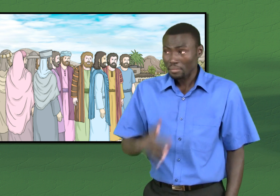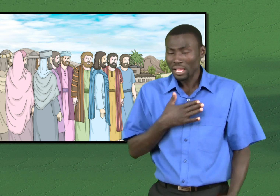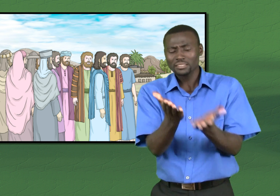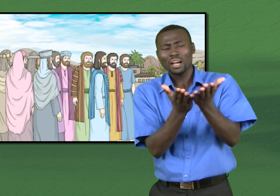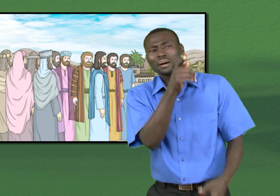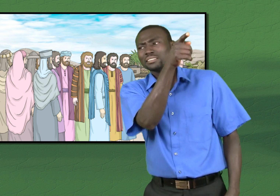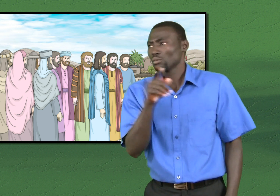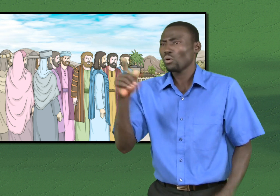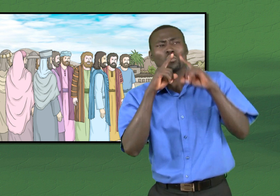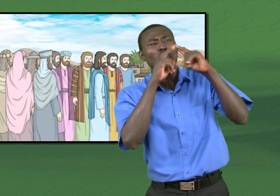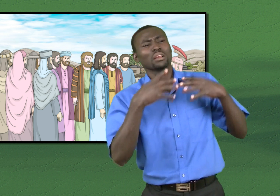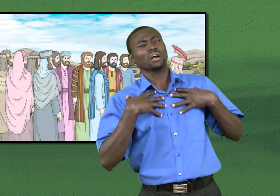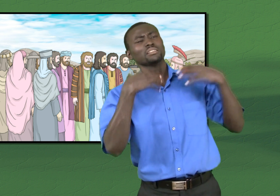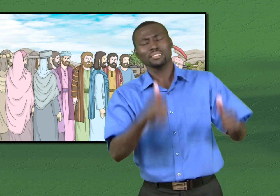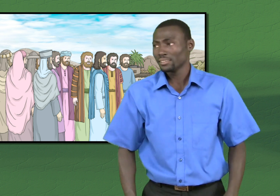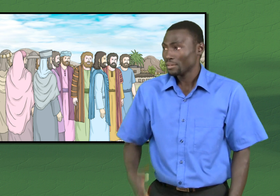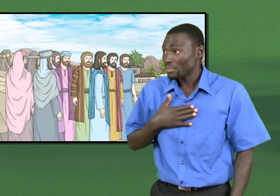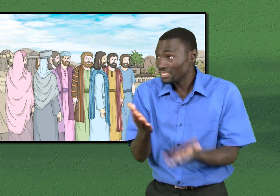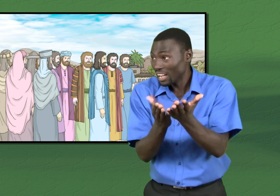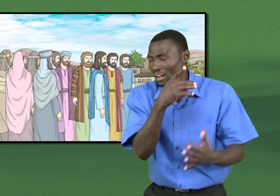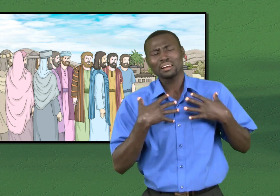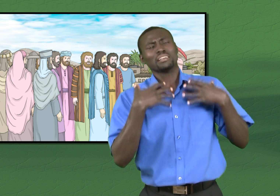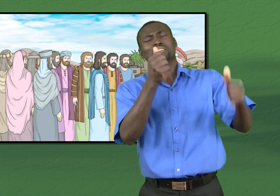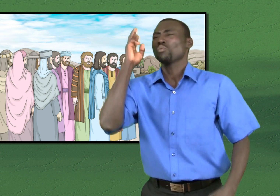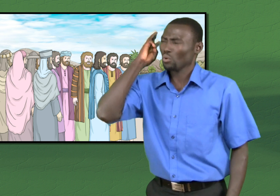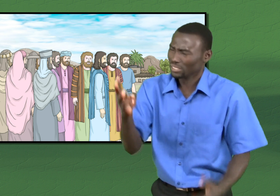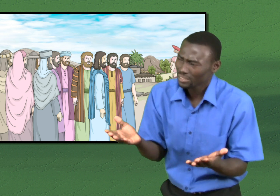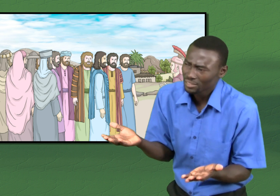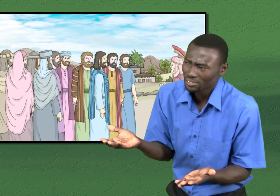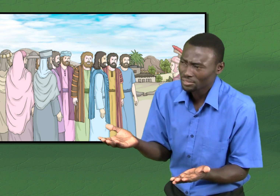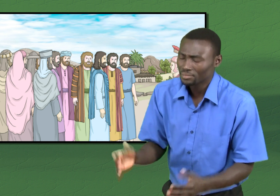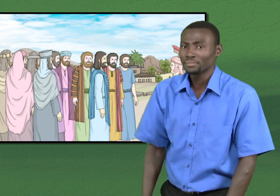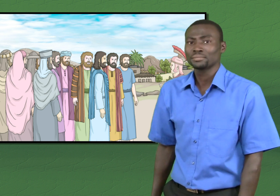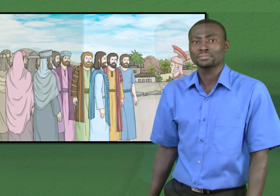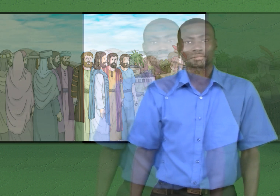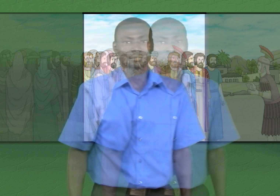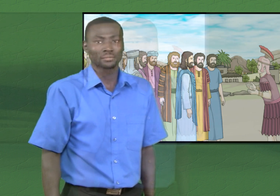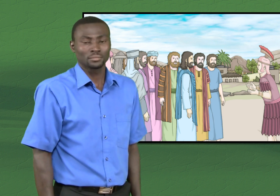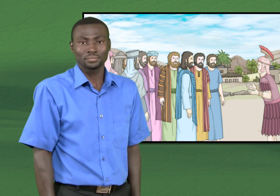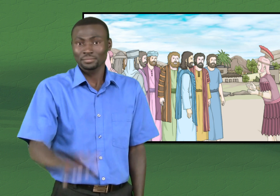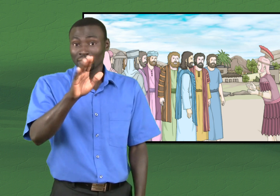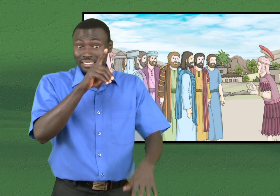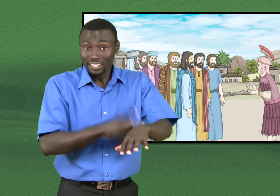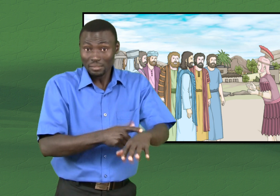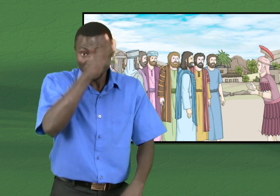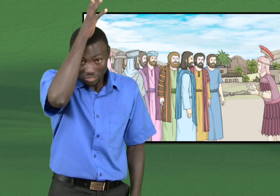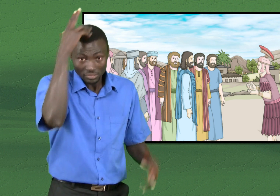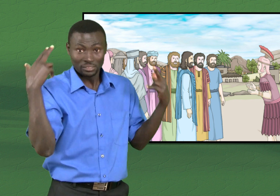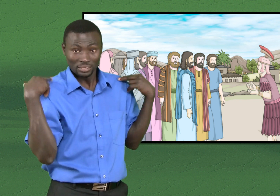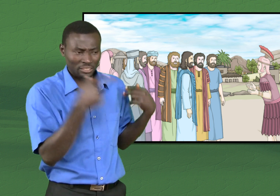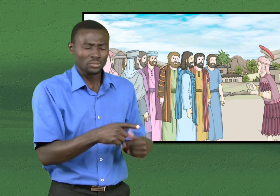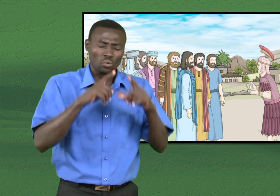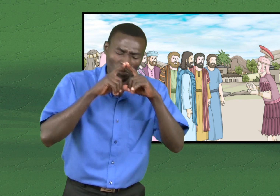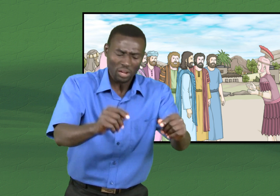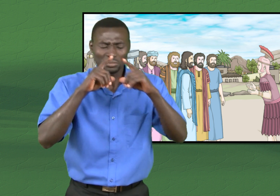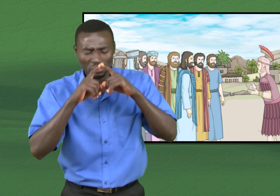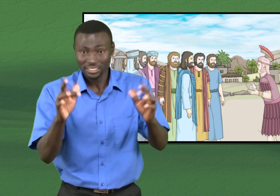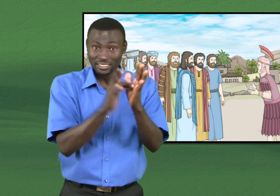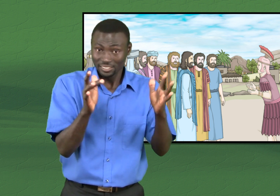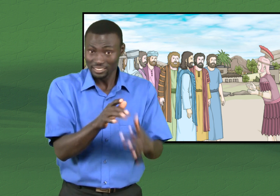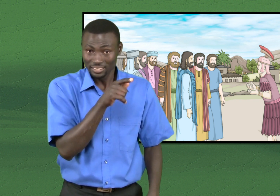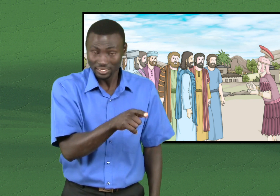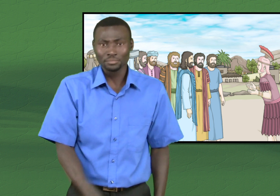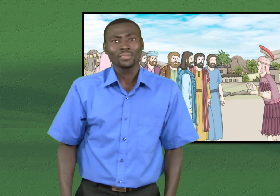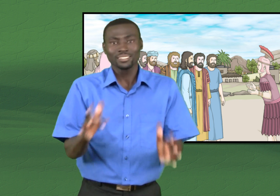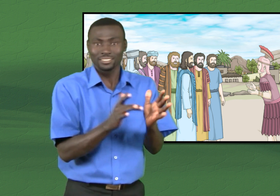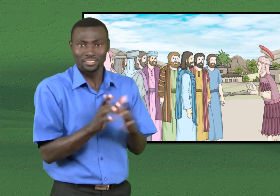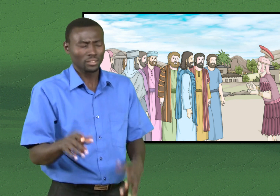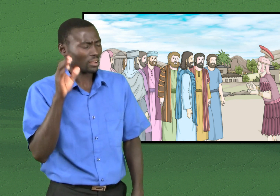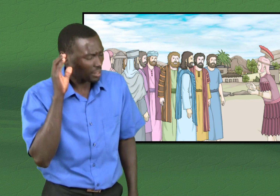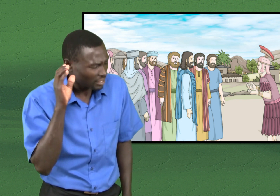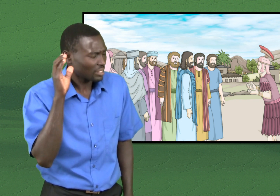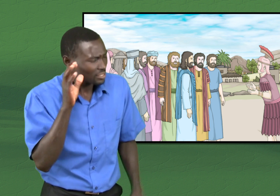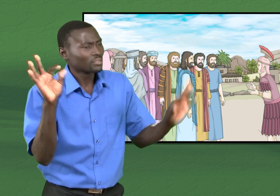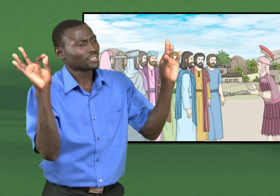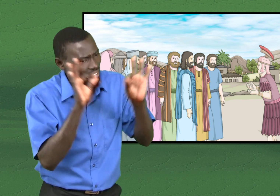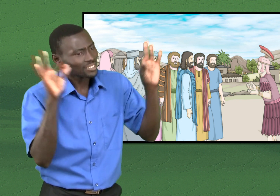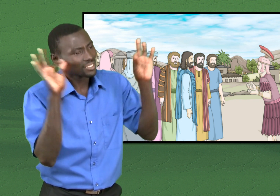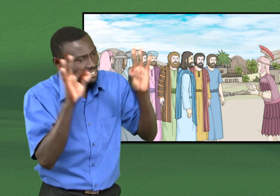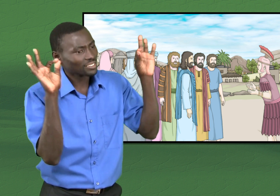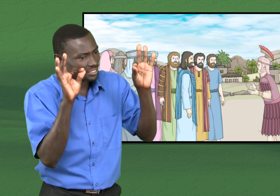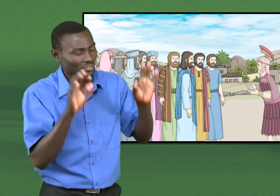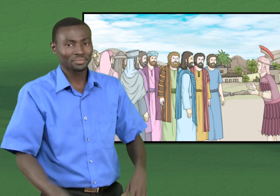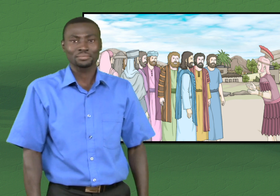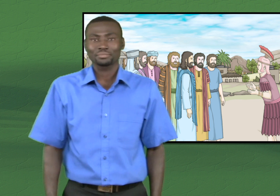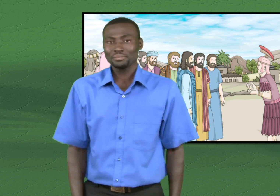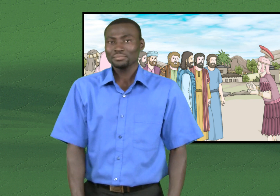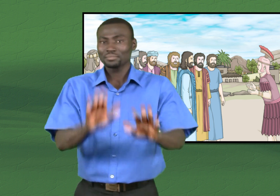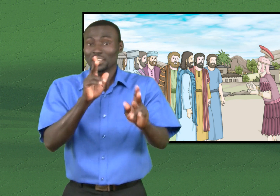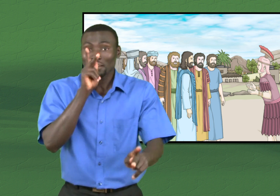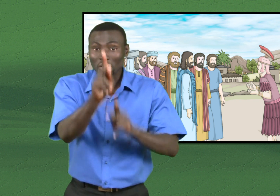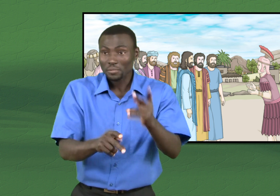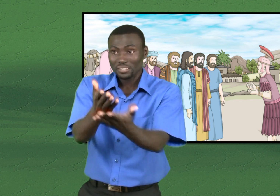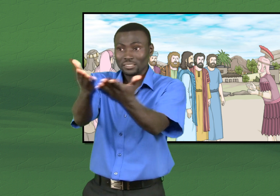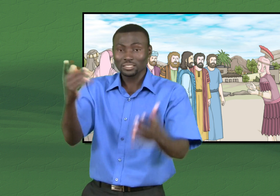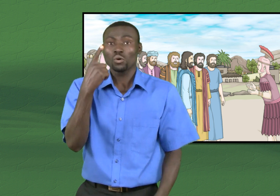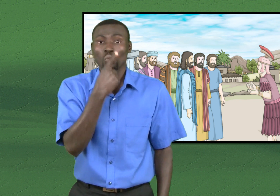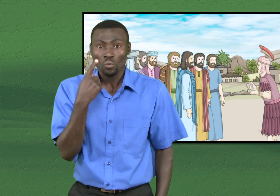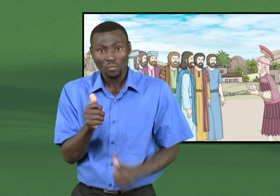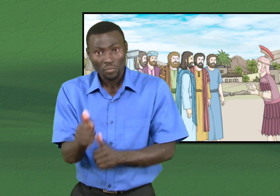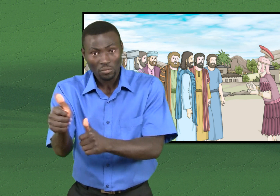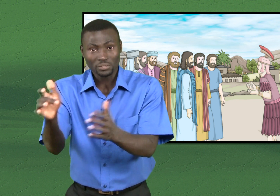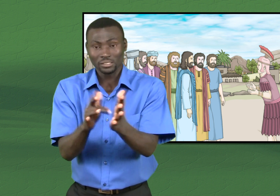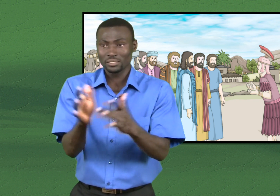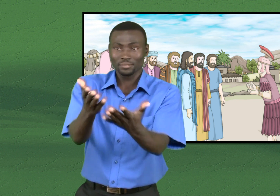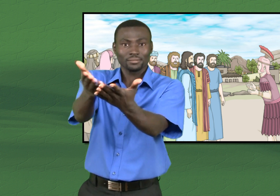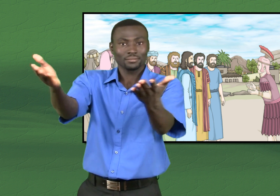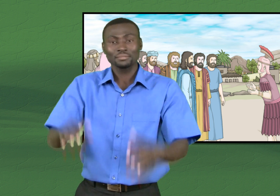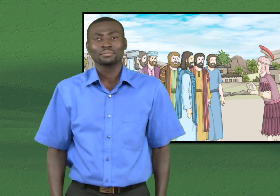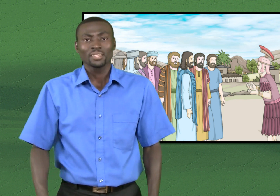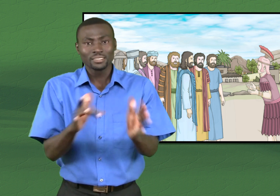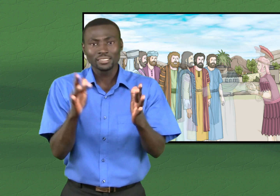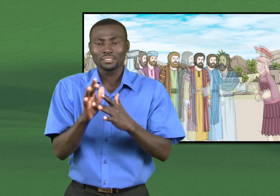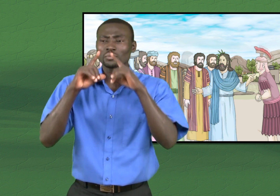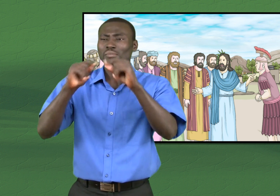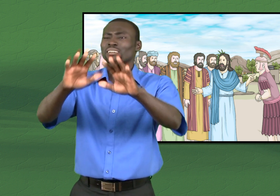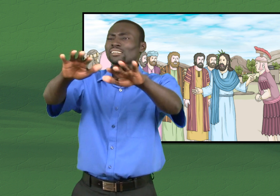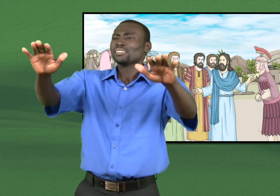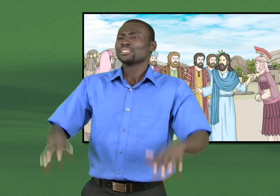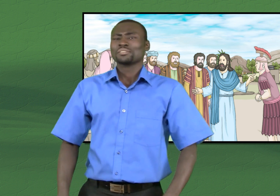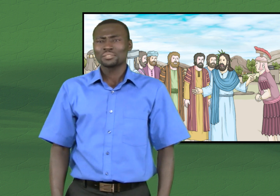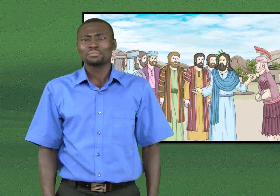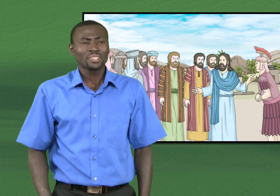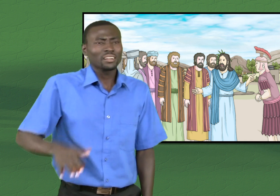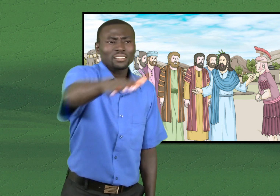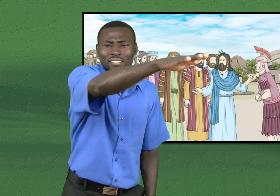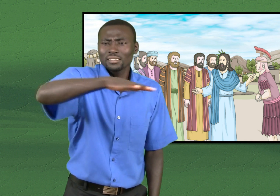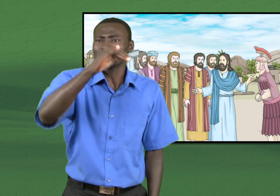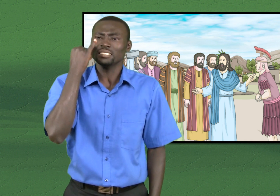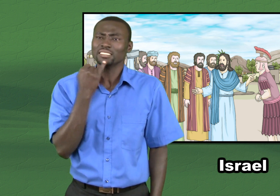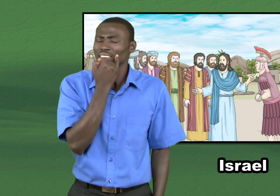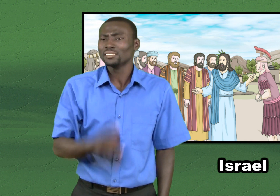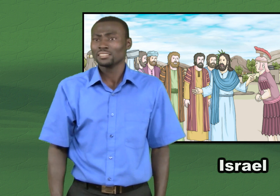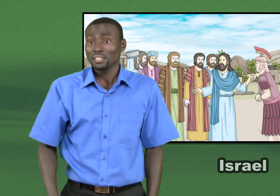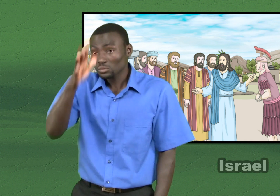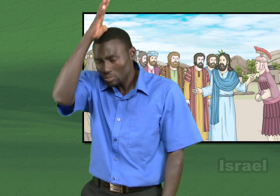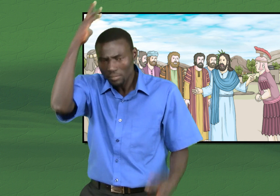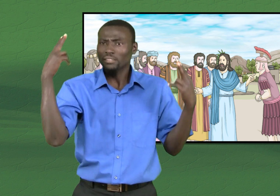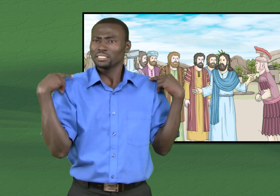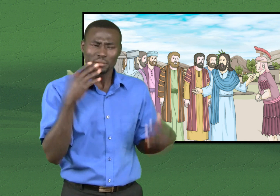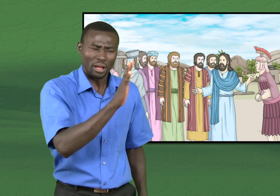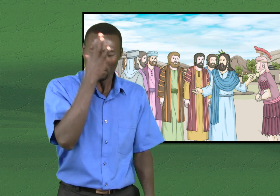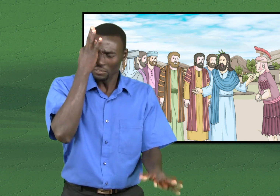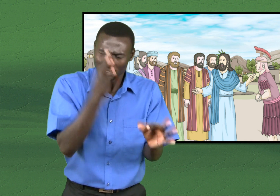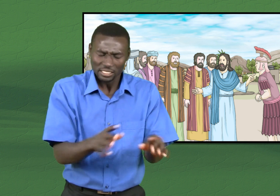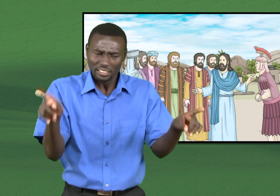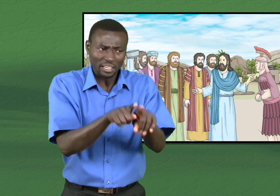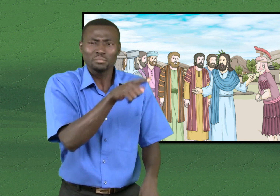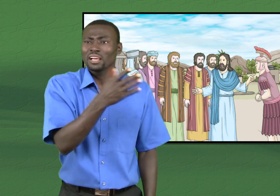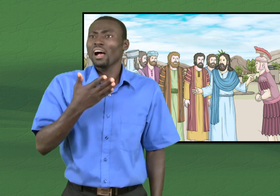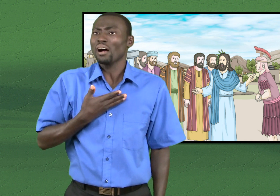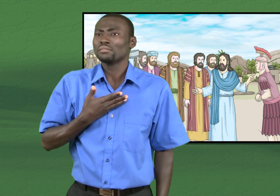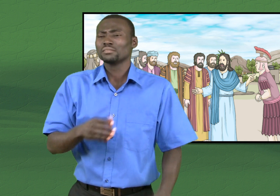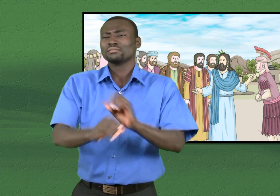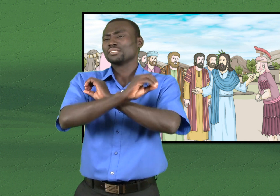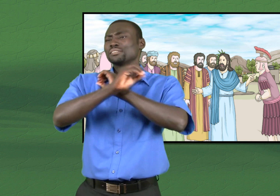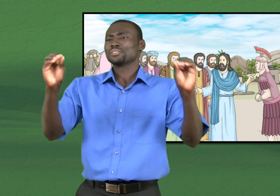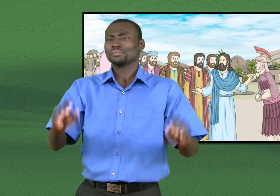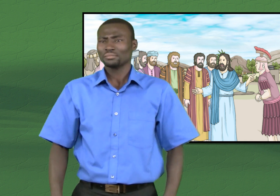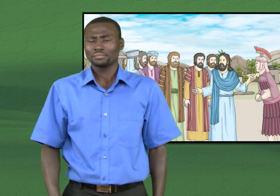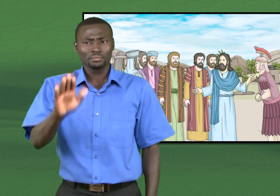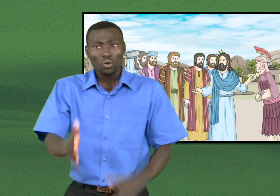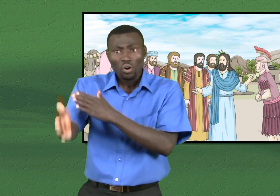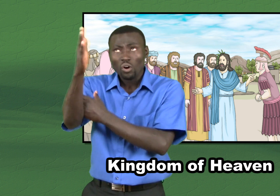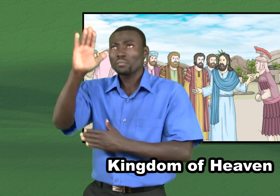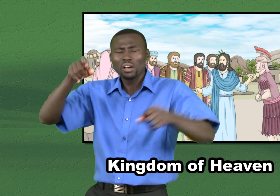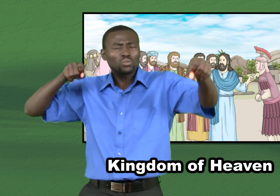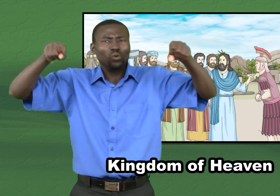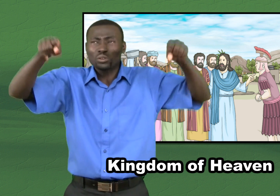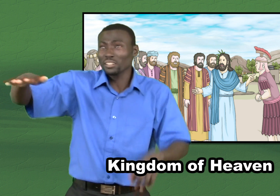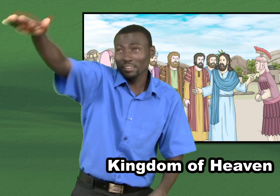When Jesus heard this, He marveled and said to those following Him, “Truly I tell you, I have not found anyone in Israel with such great faith.